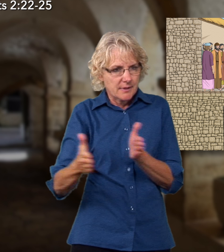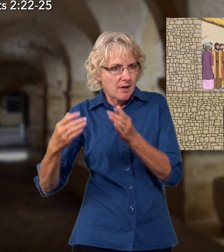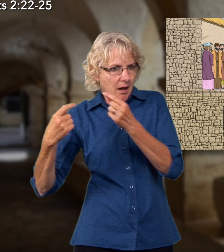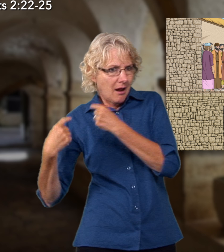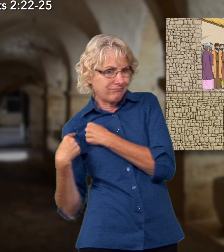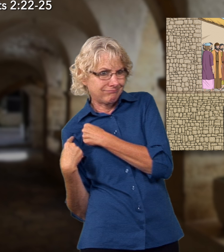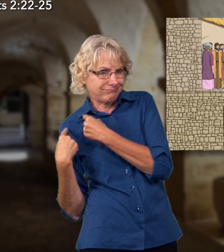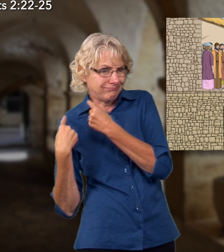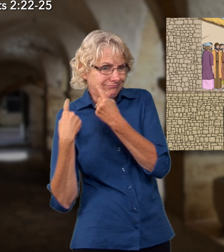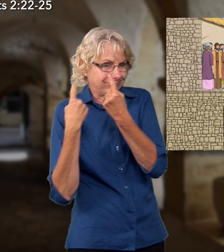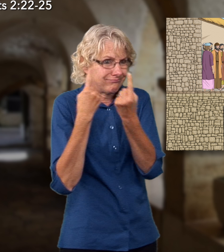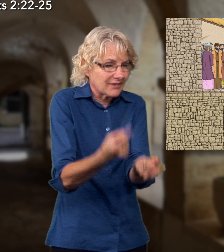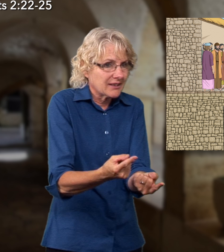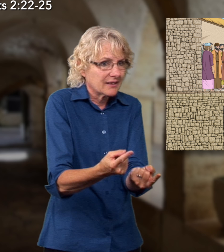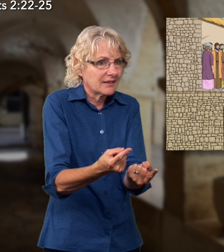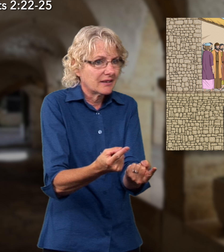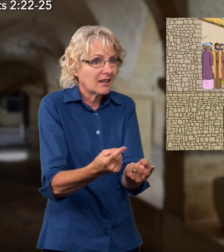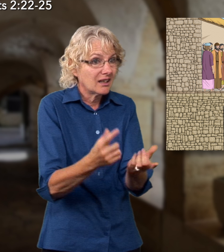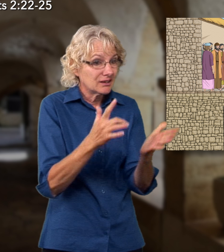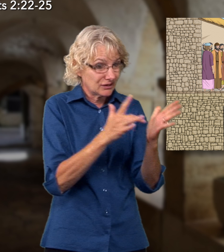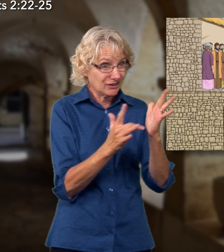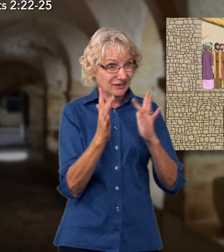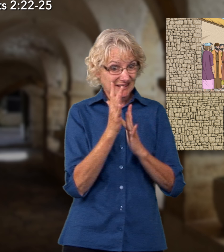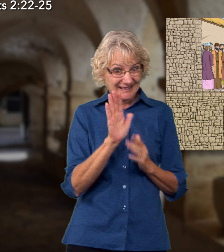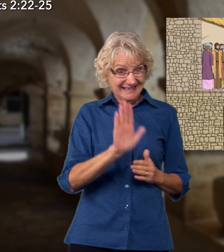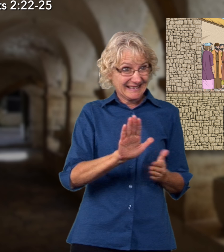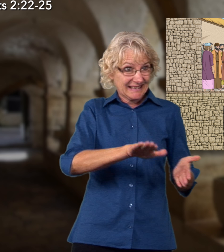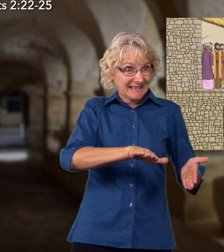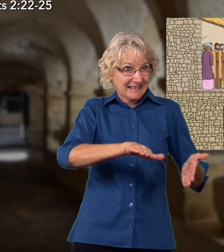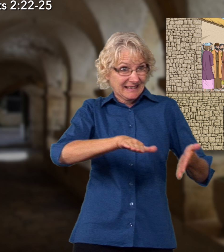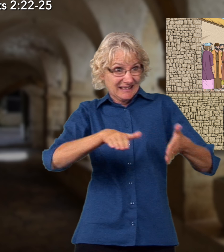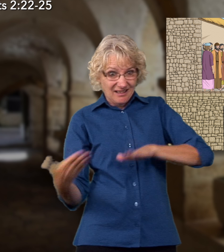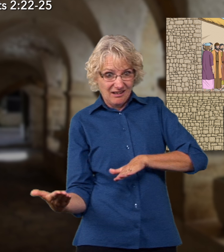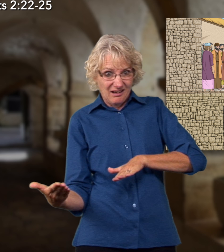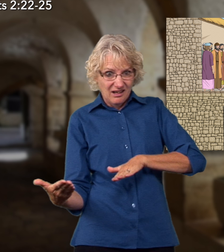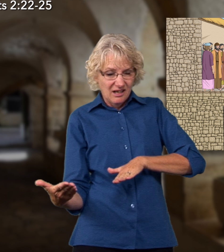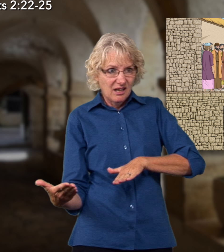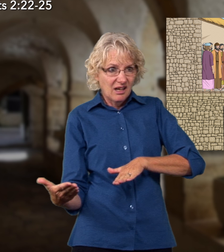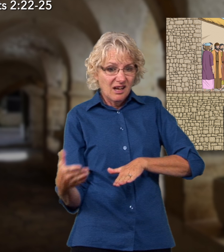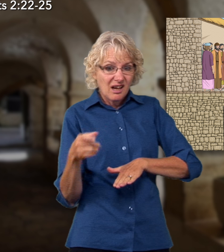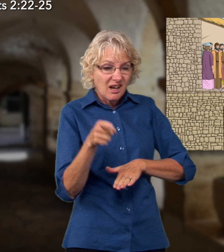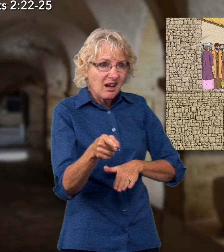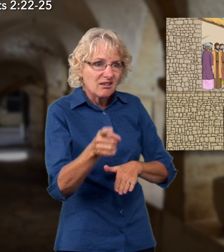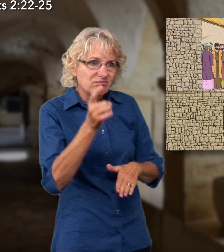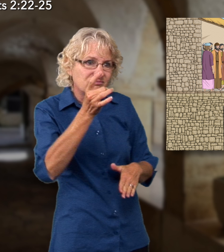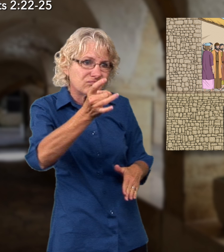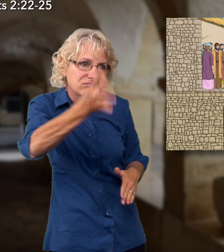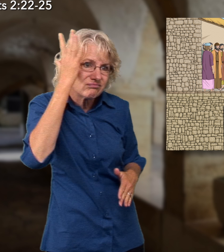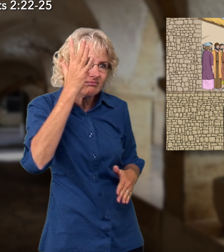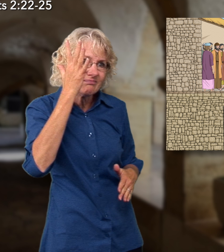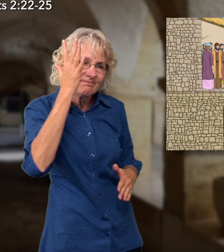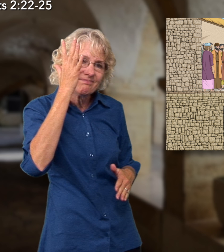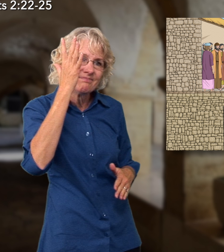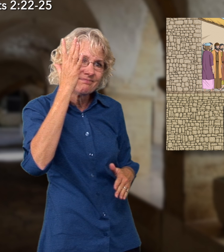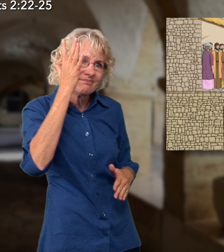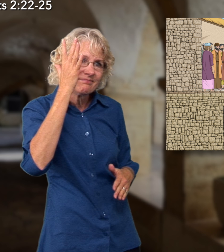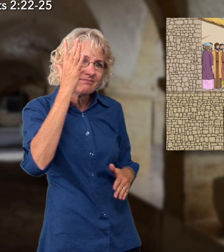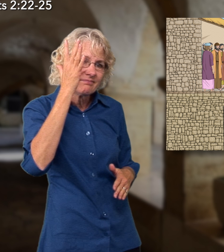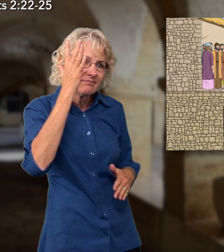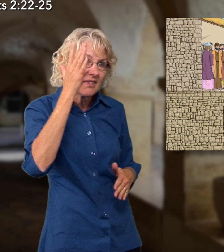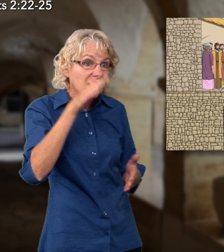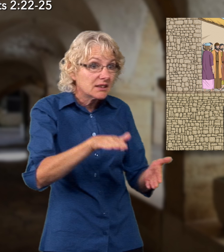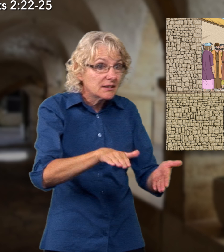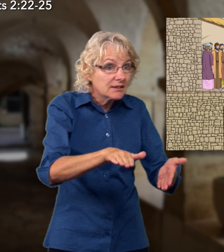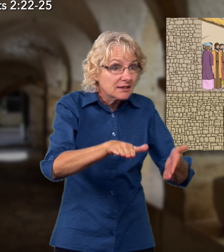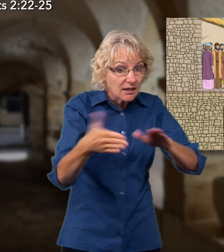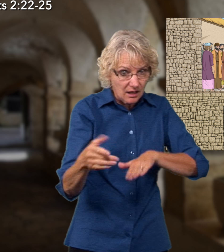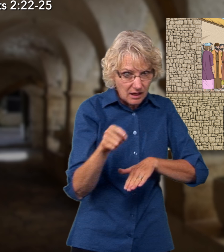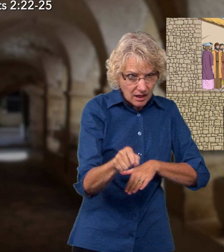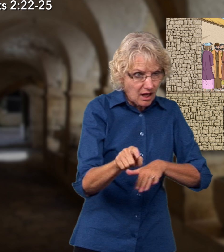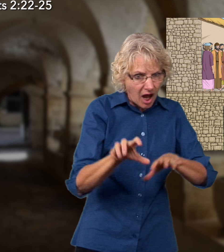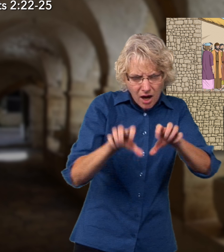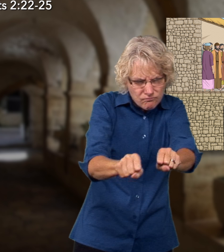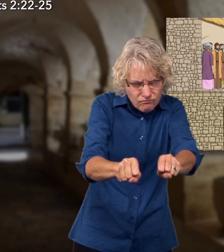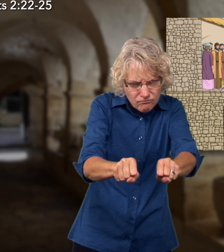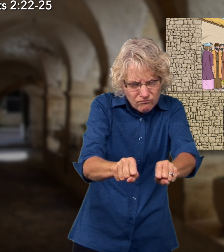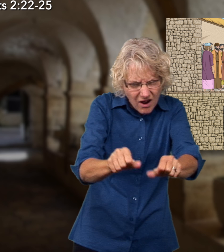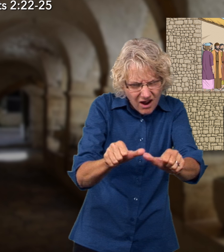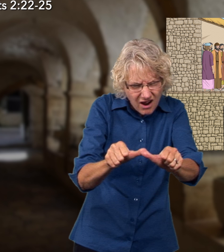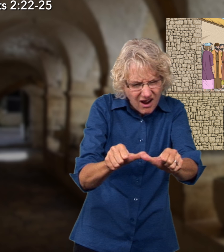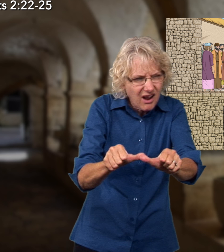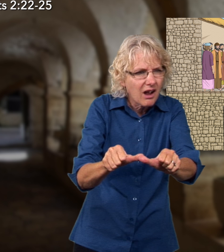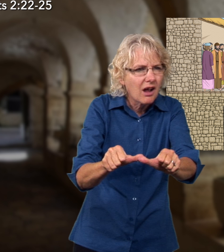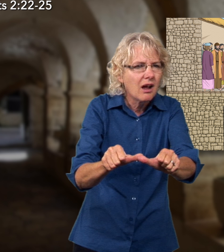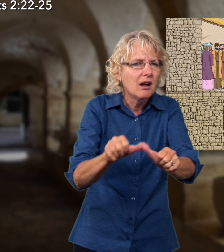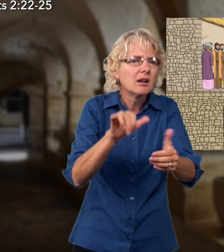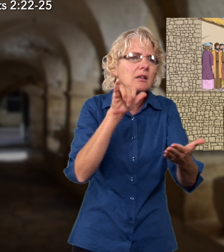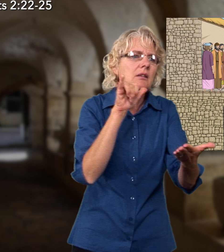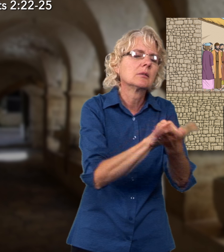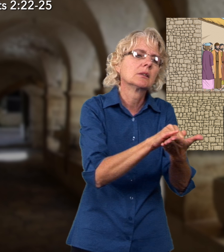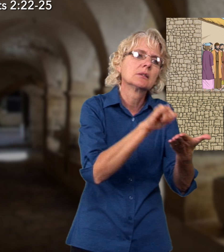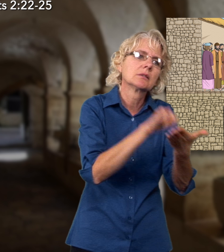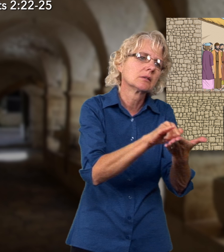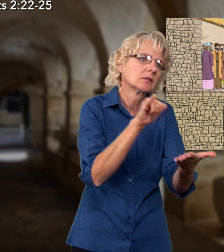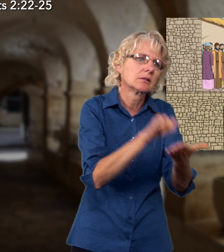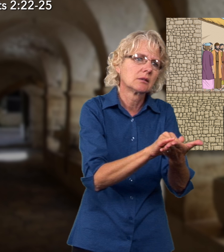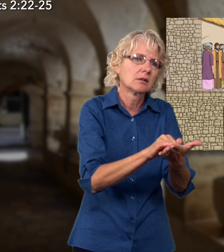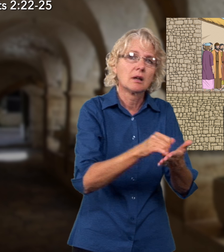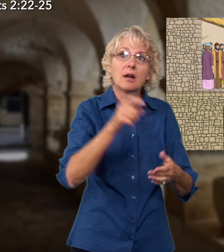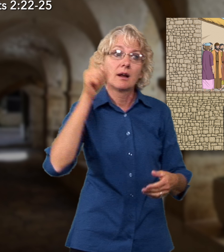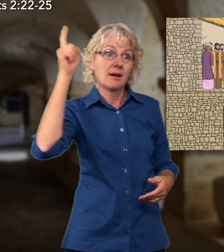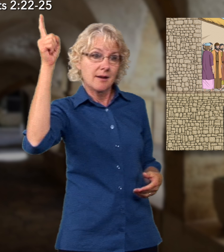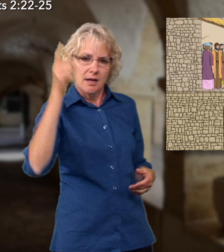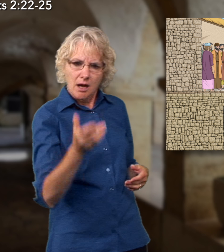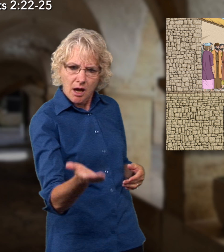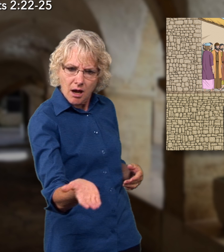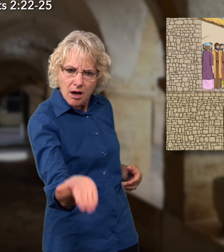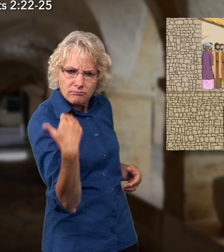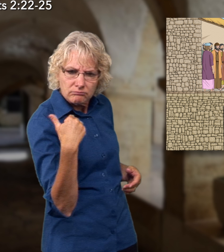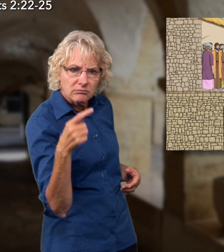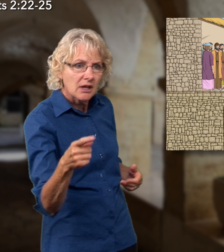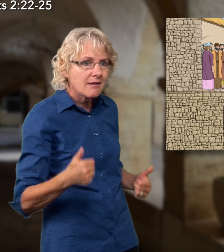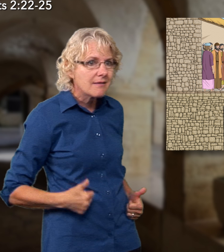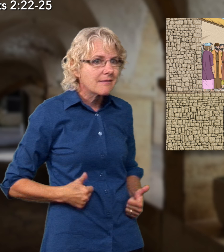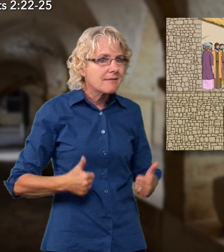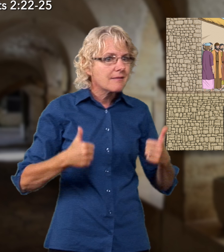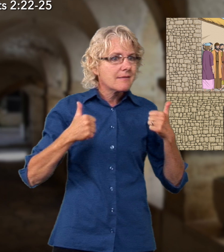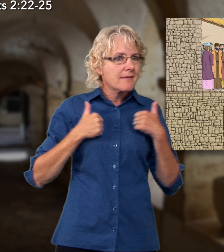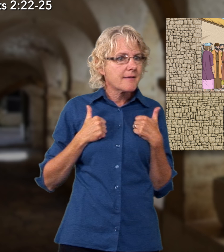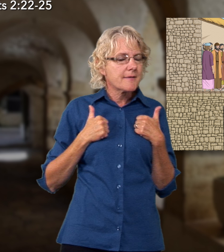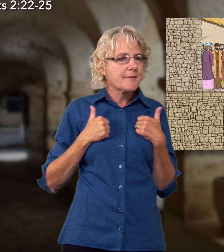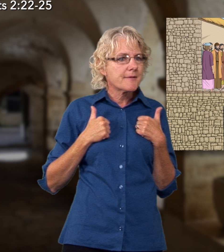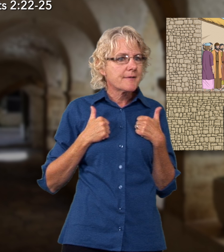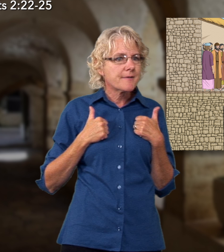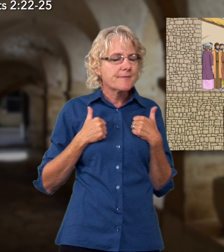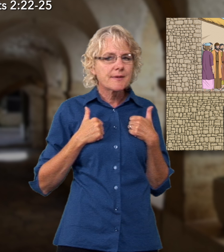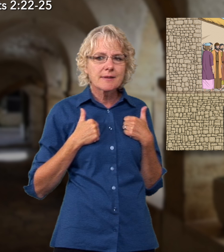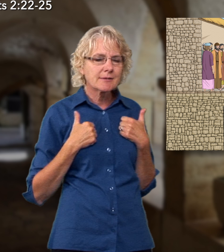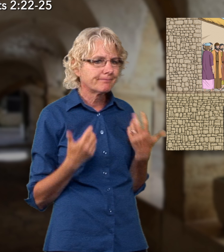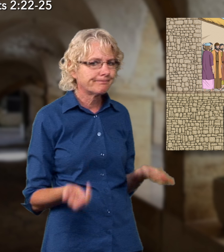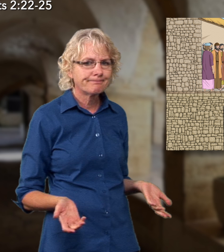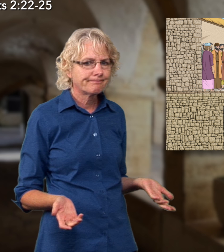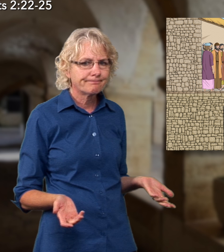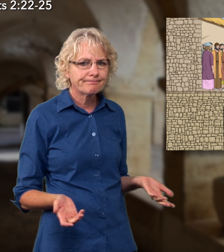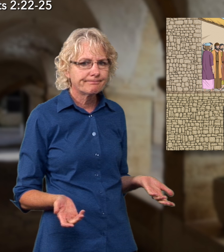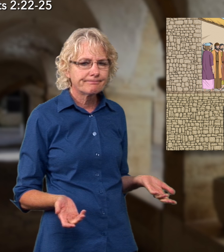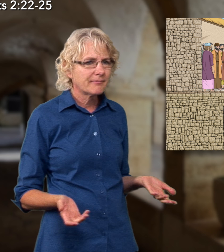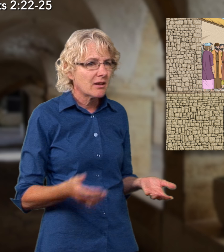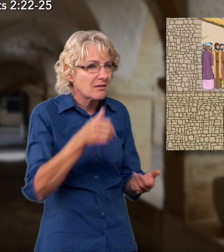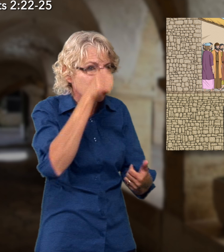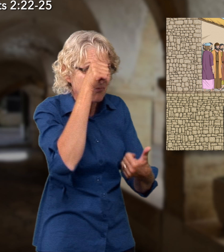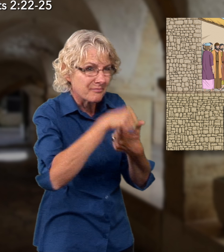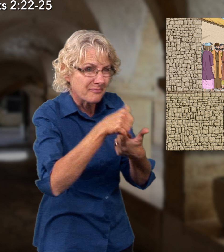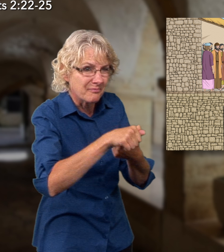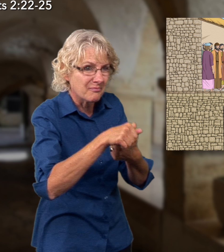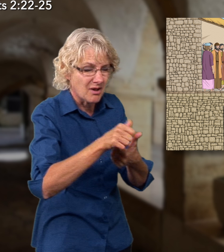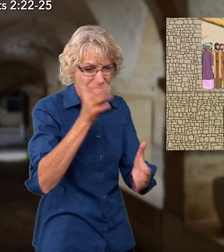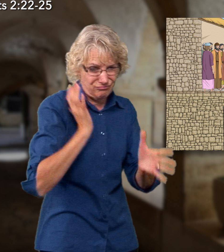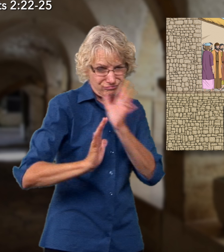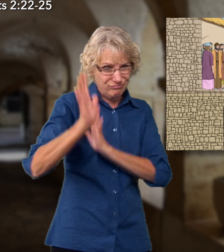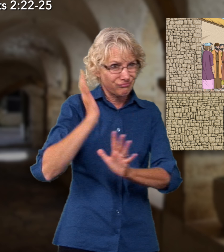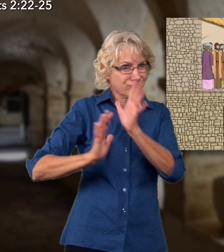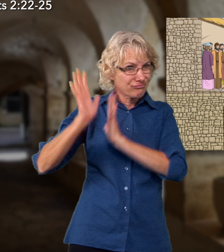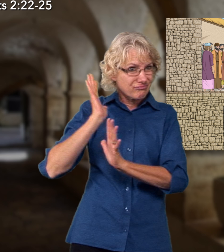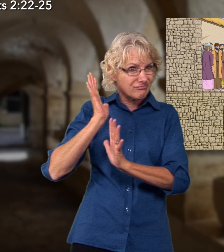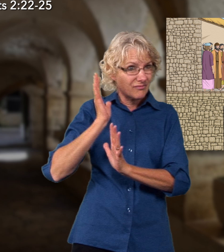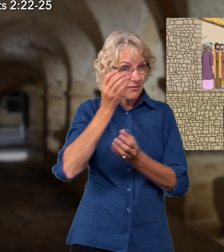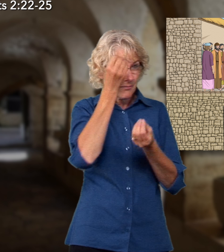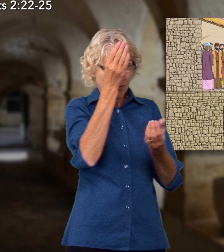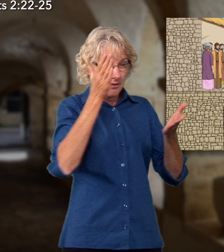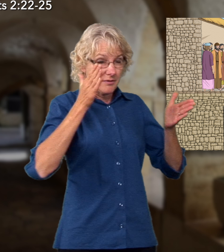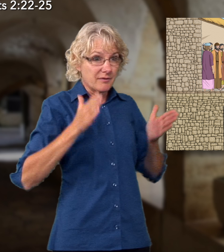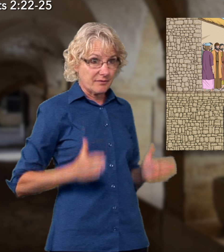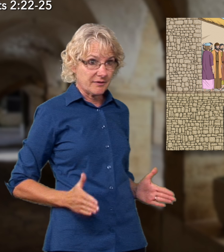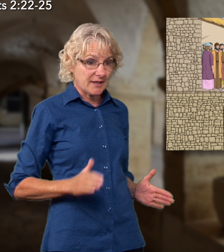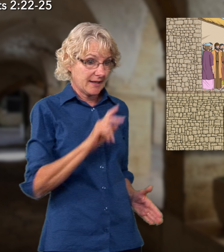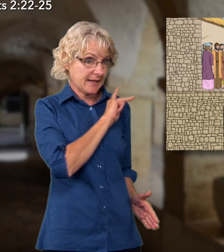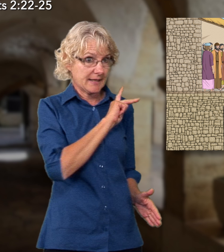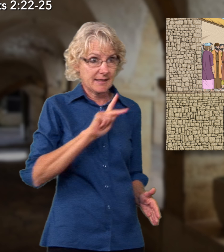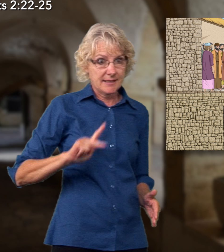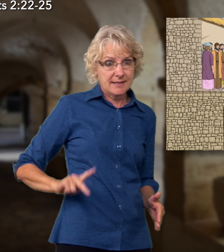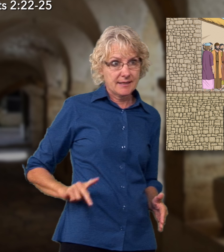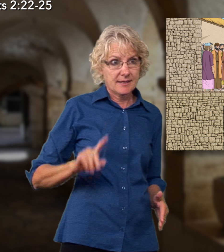But God raised Him from the dead, releasing Him from the agony of death, because it was impossible for Him to be held in its clutches.